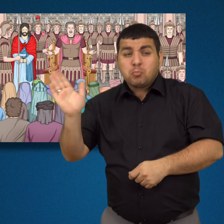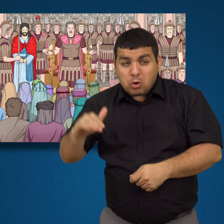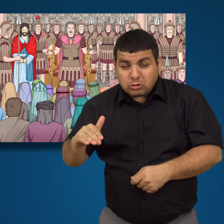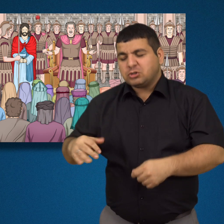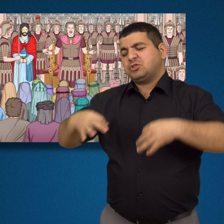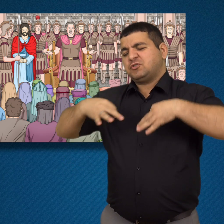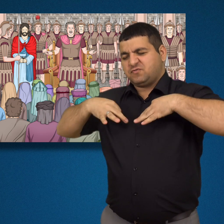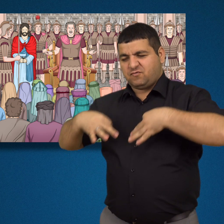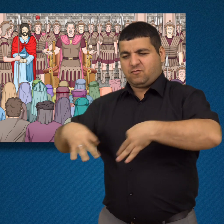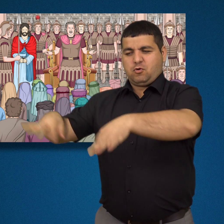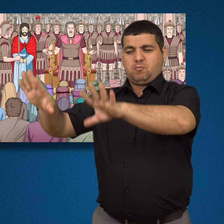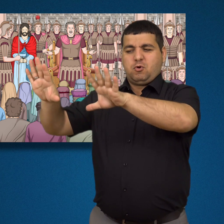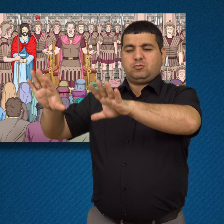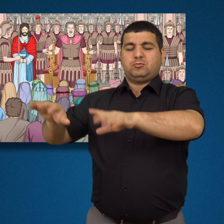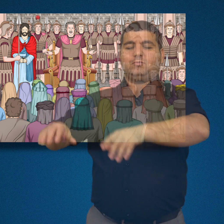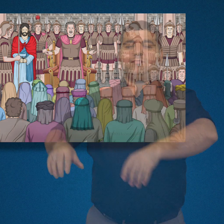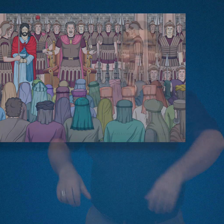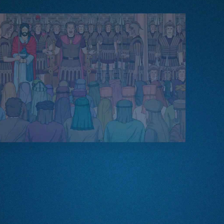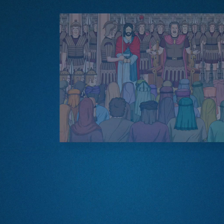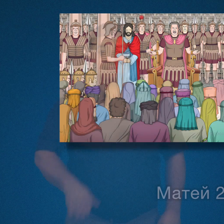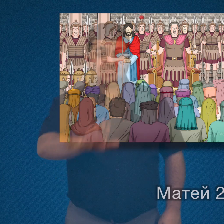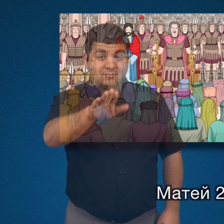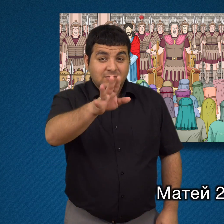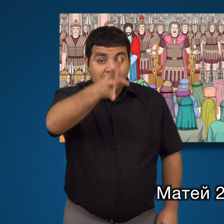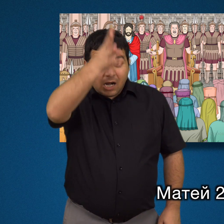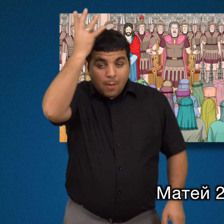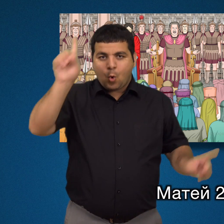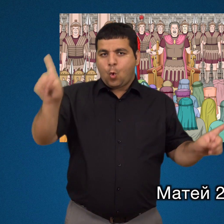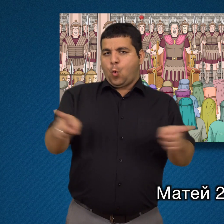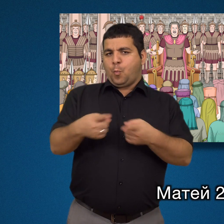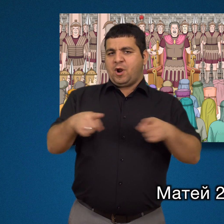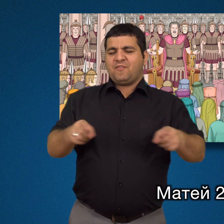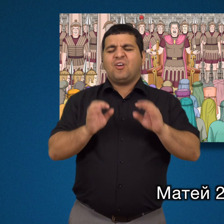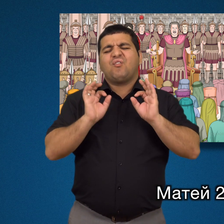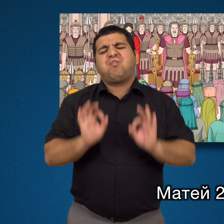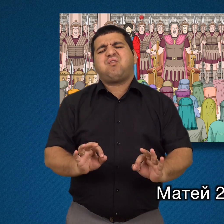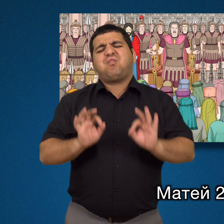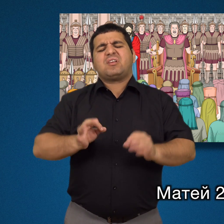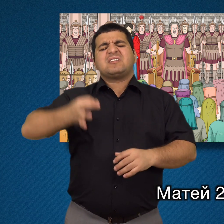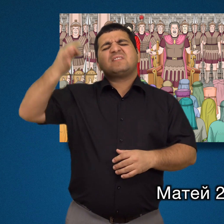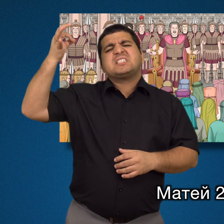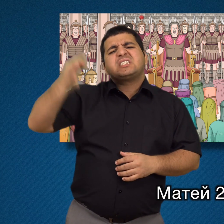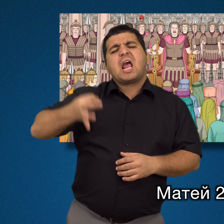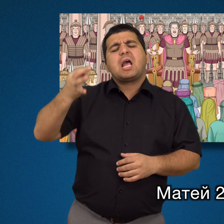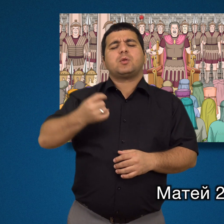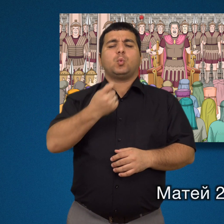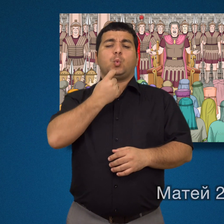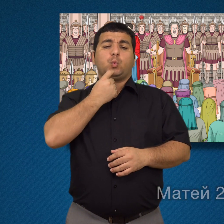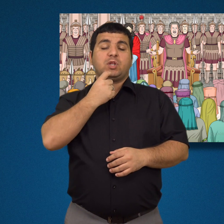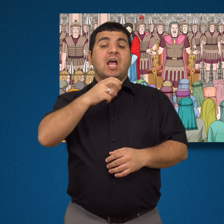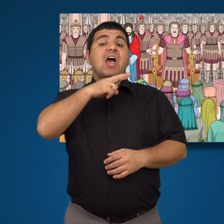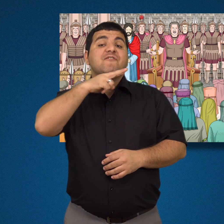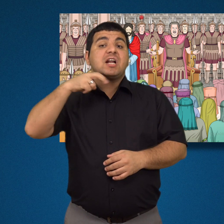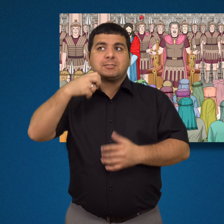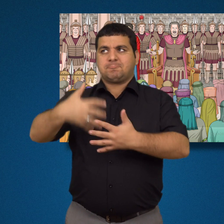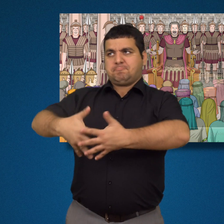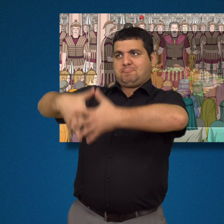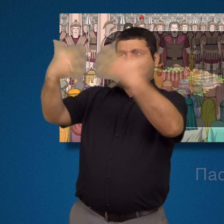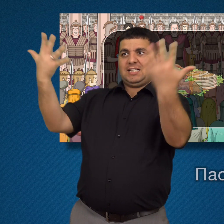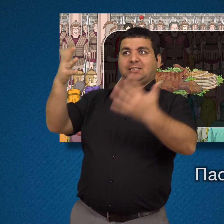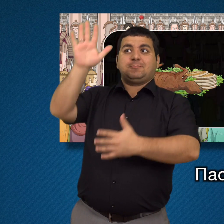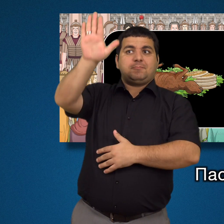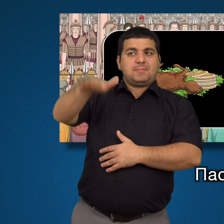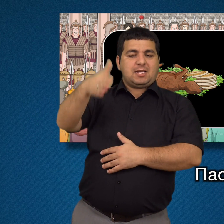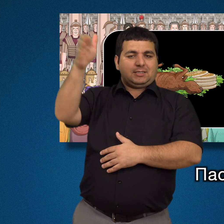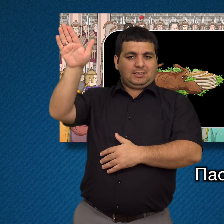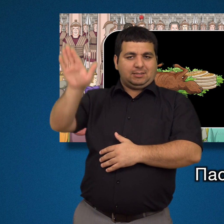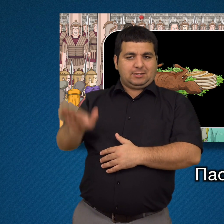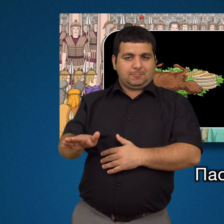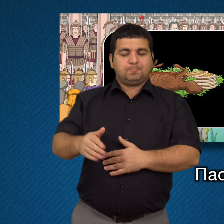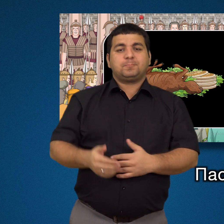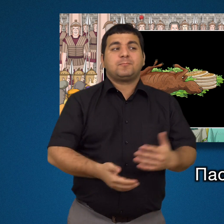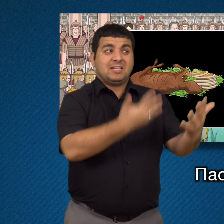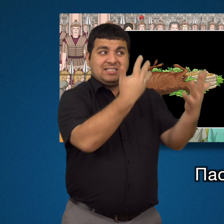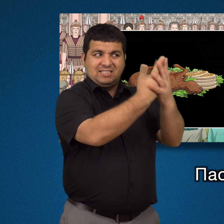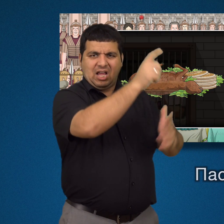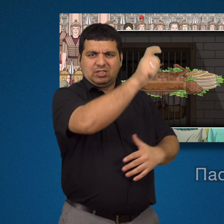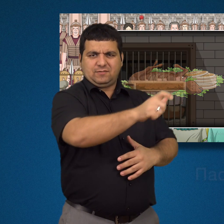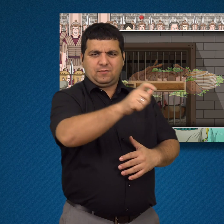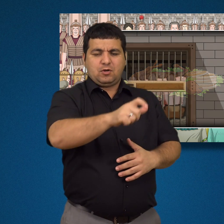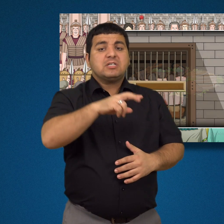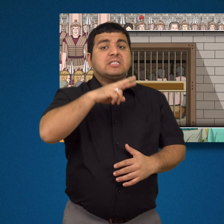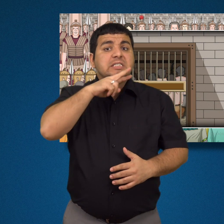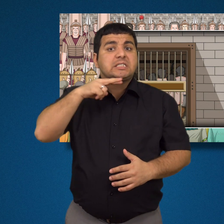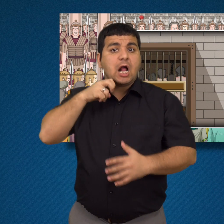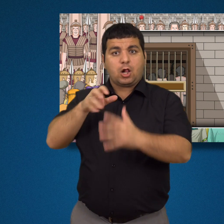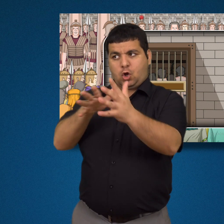Now it was the governor’s custom at the feast to release to the crowd a prisoner of their choosing.